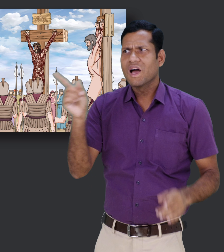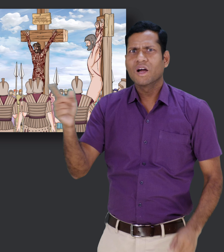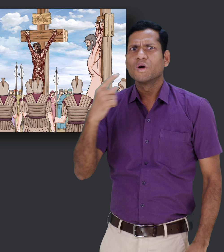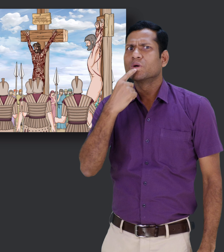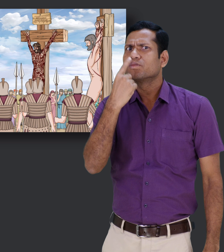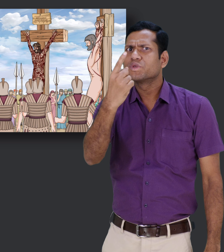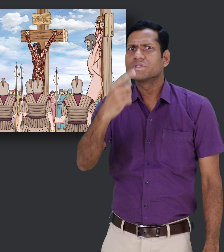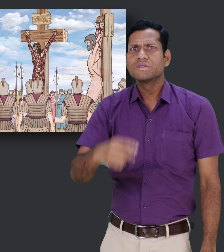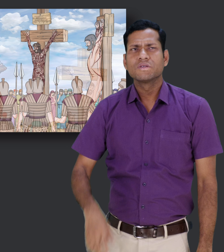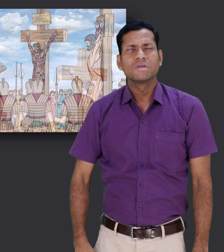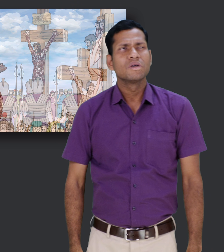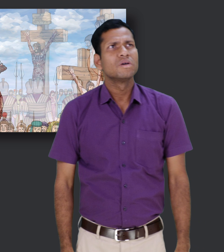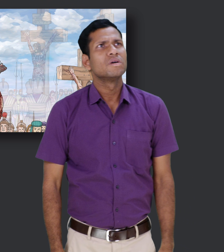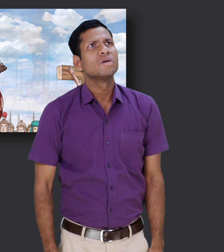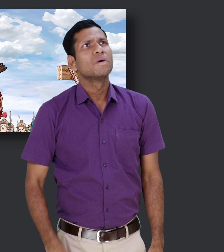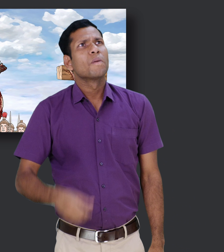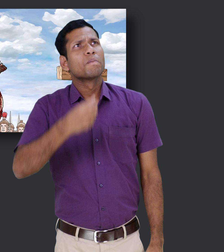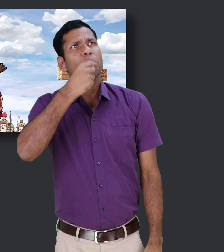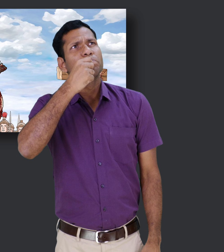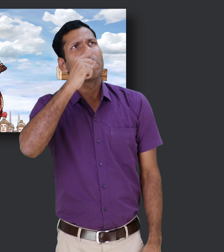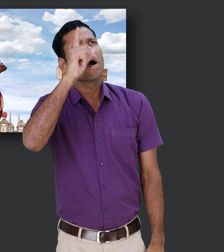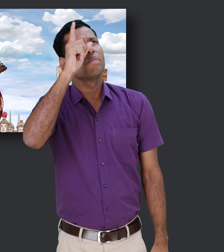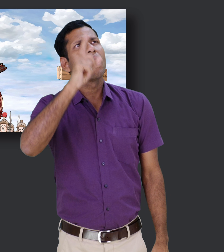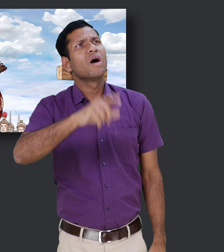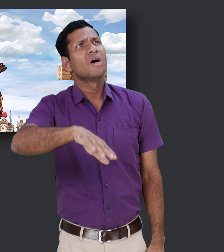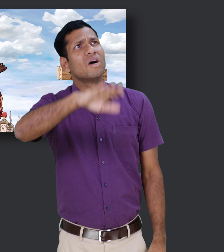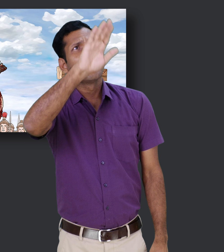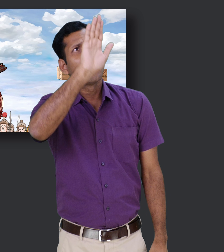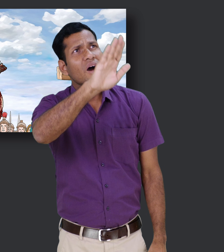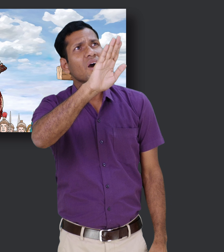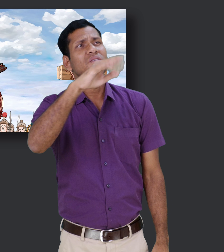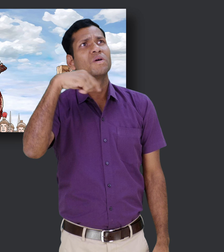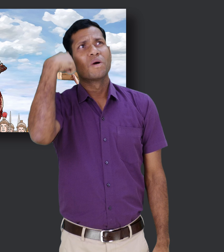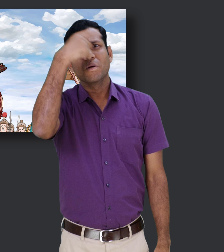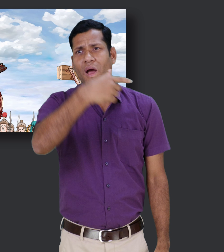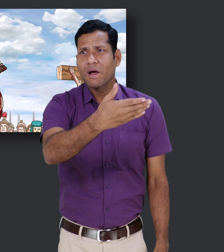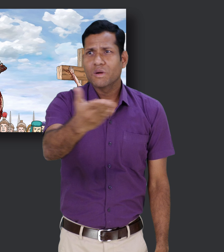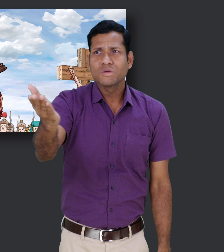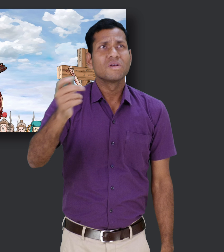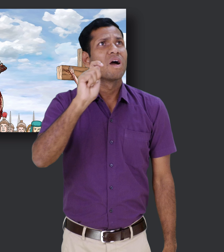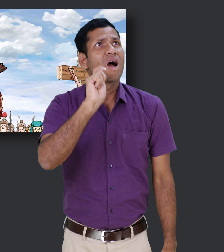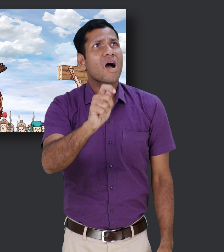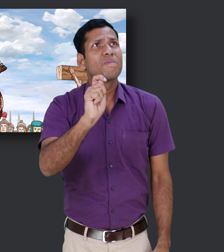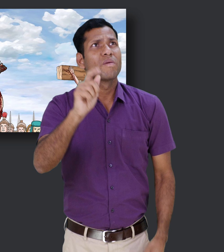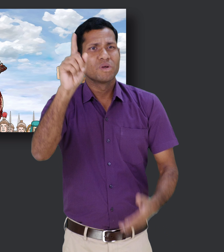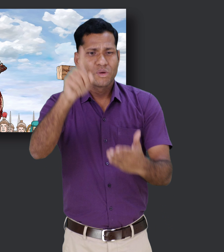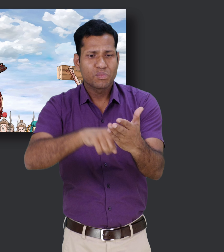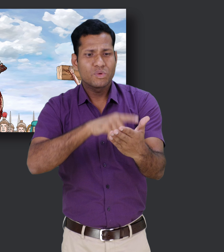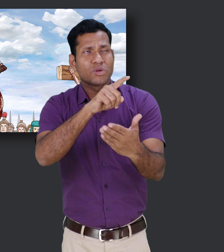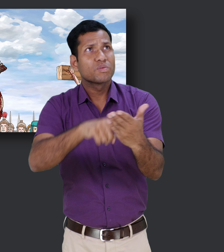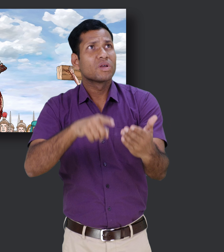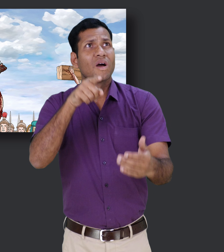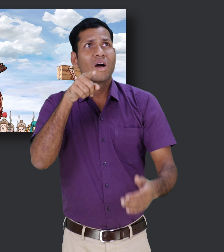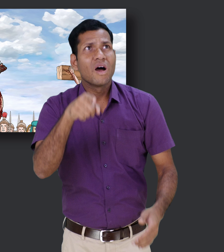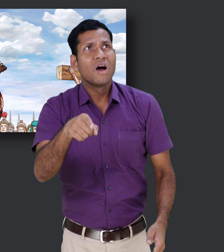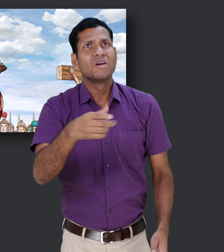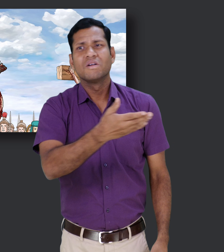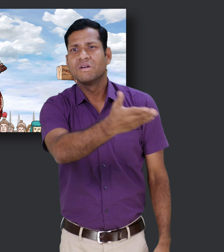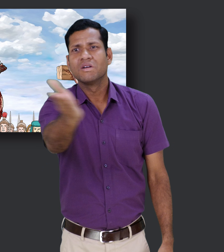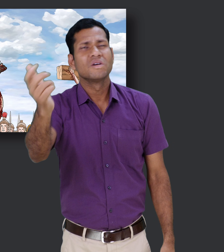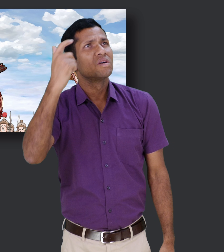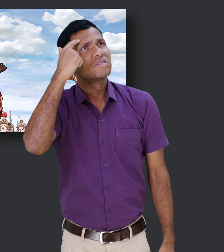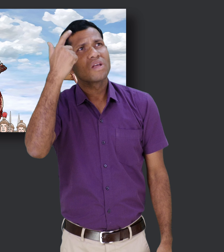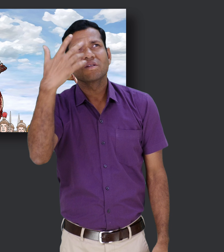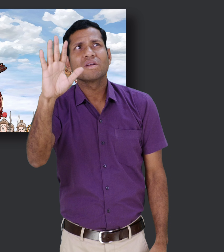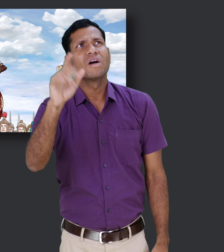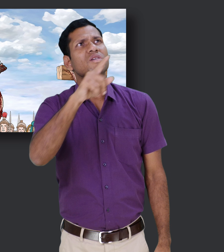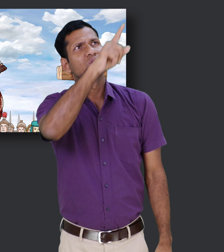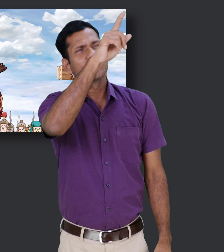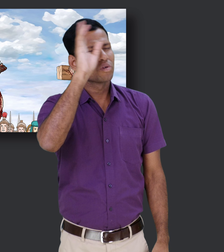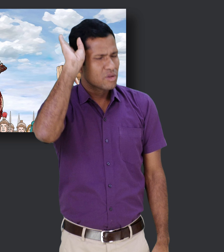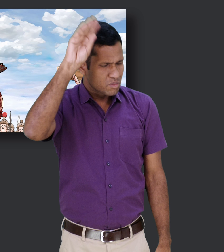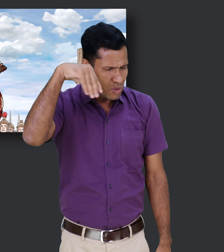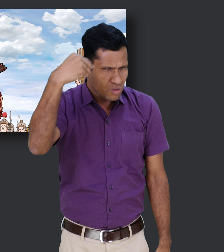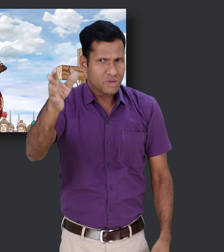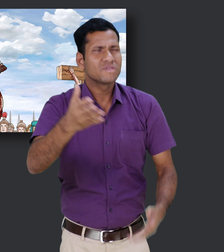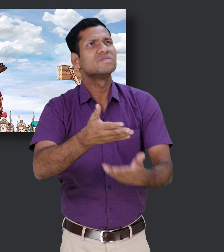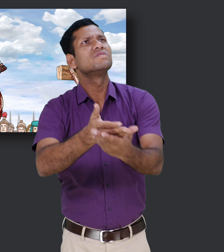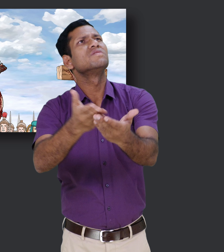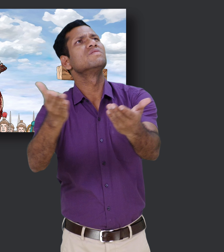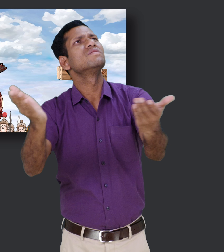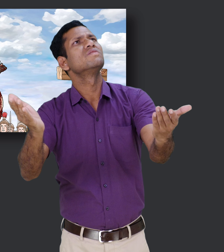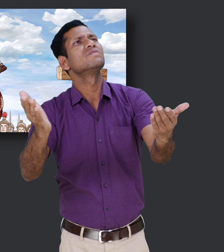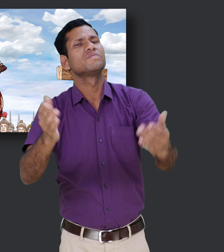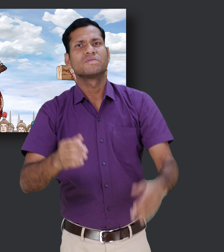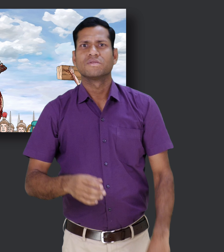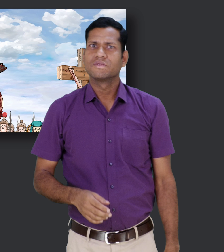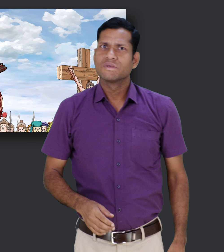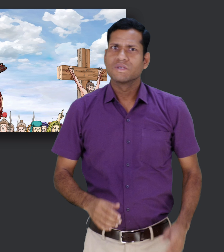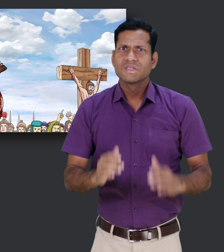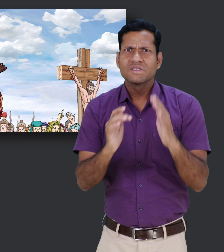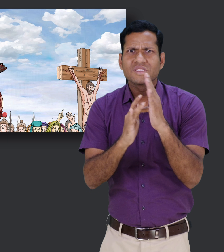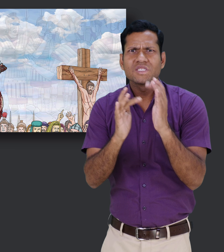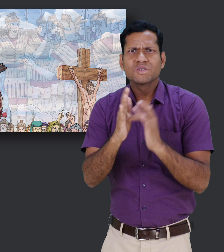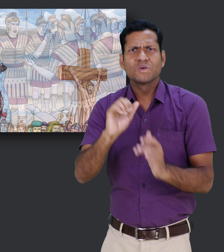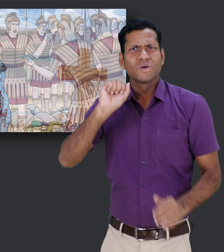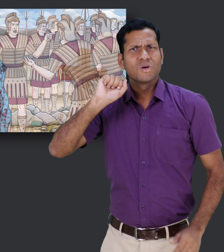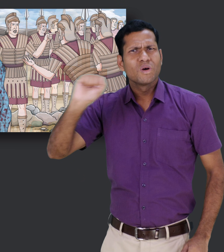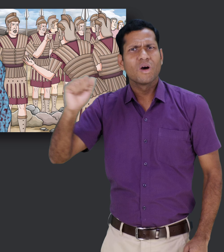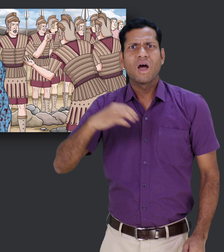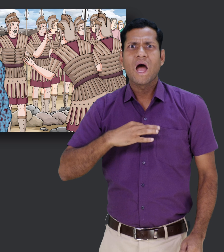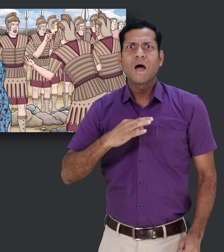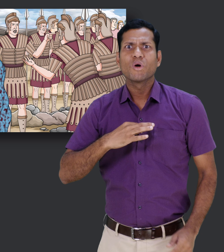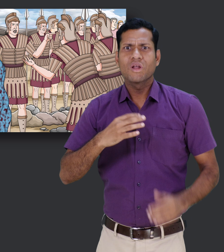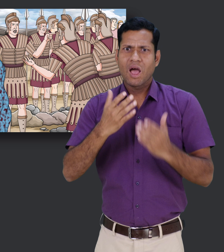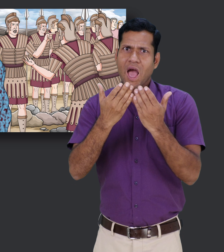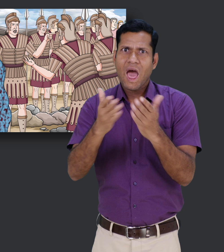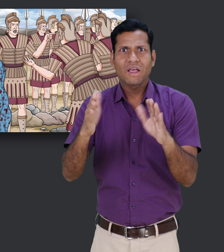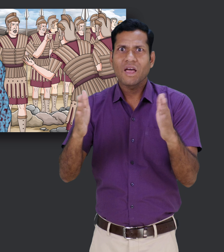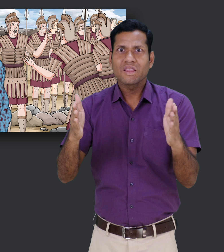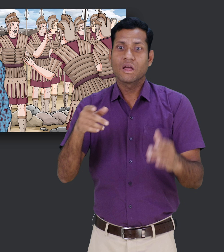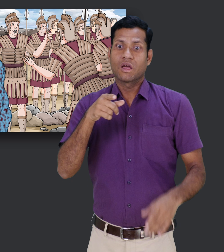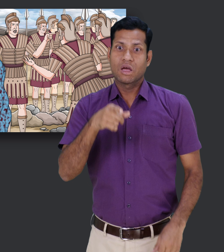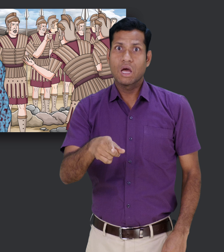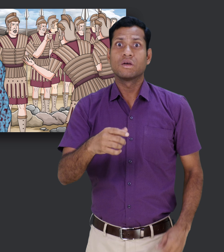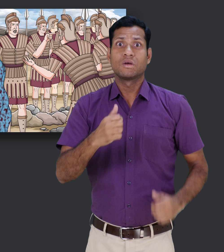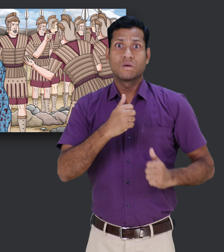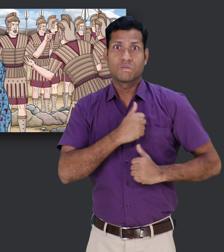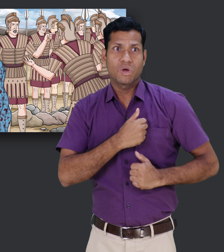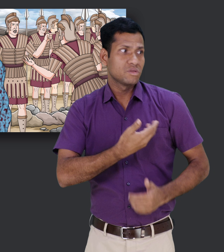Then Jesus said, “Father, forgive them, for they do not know what they are doing.”